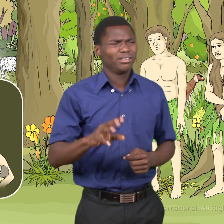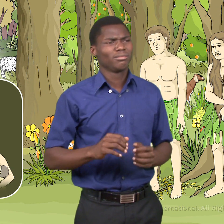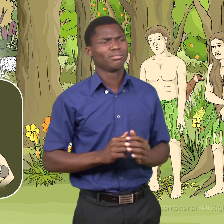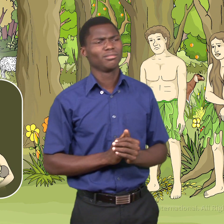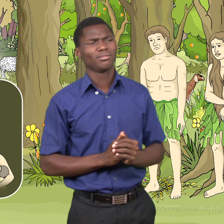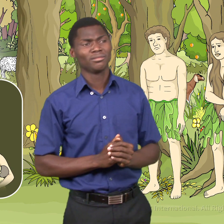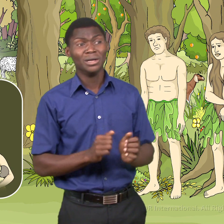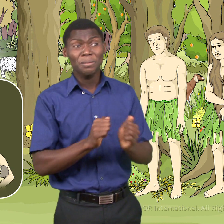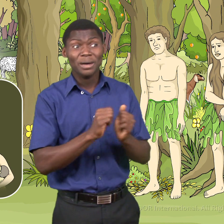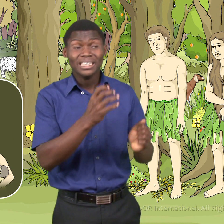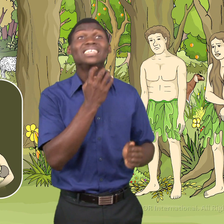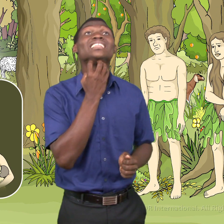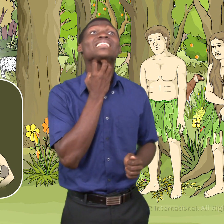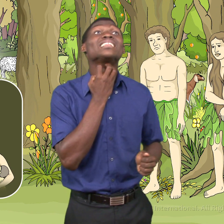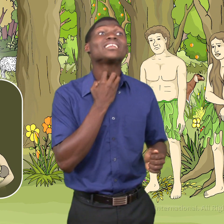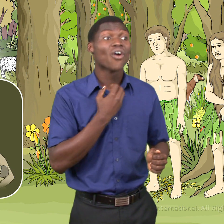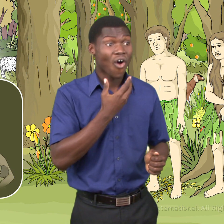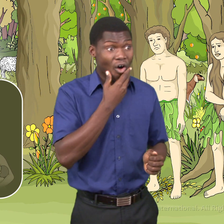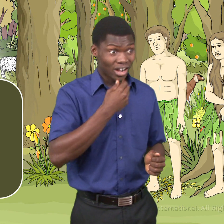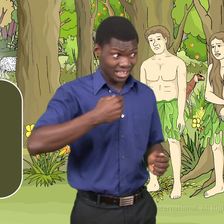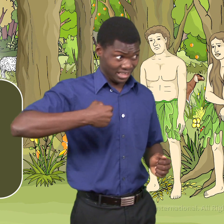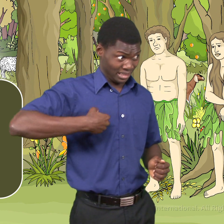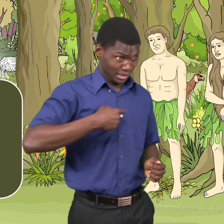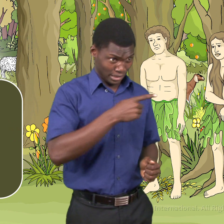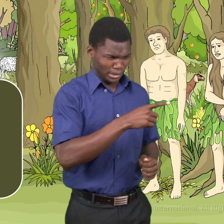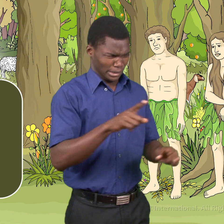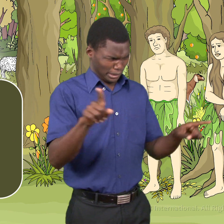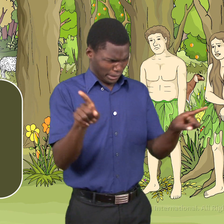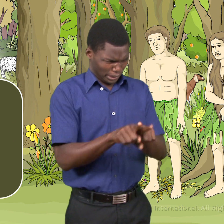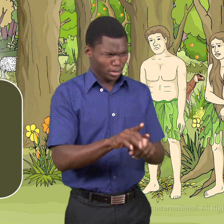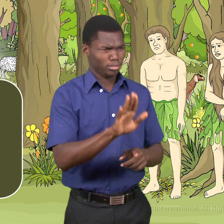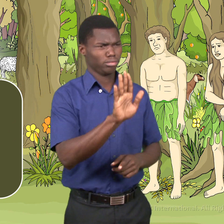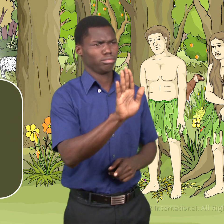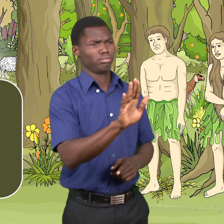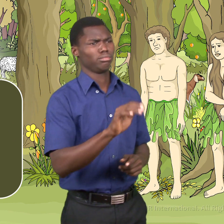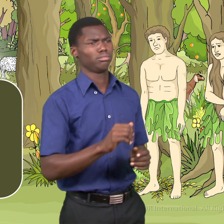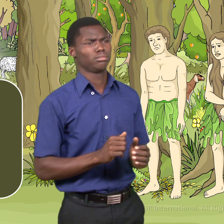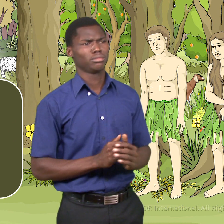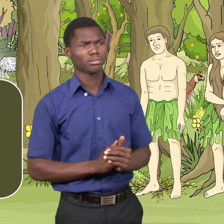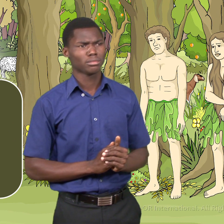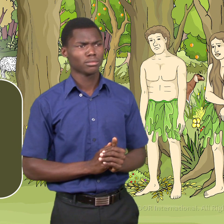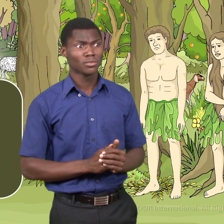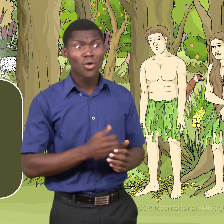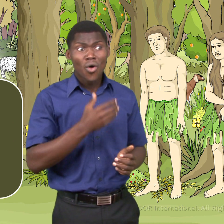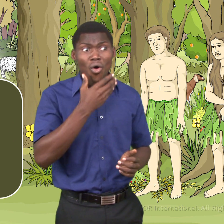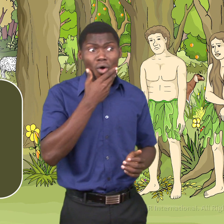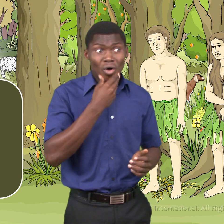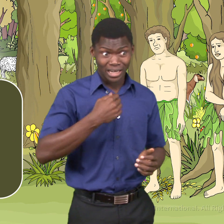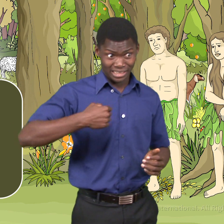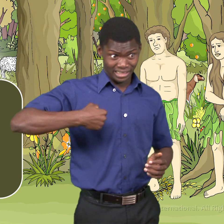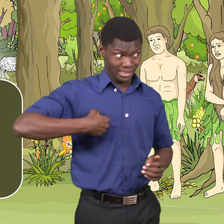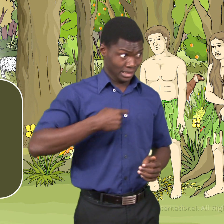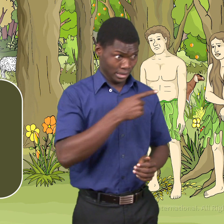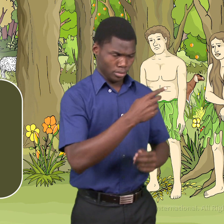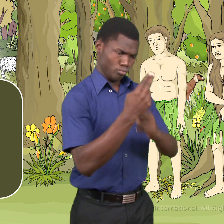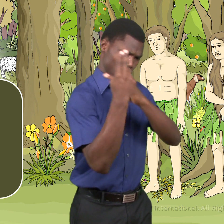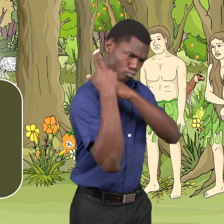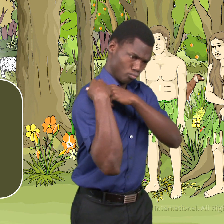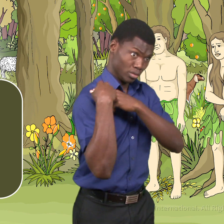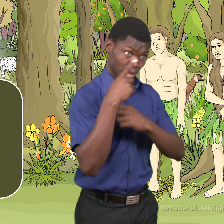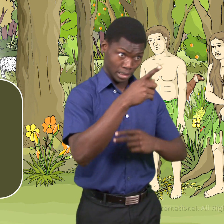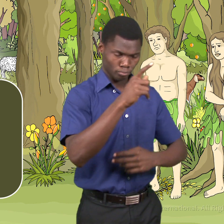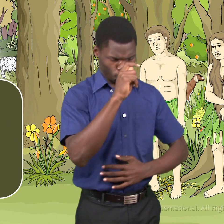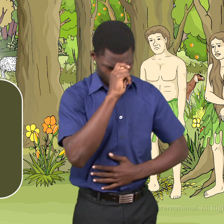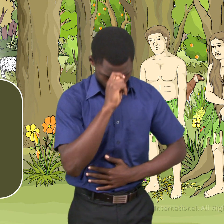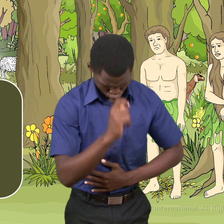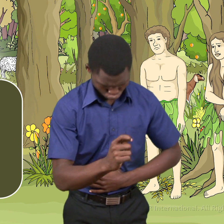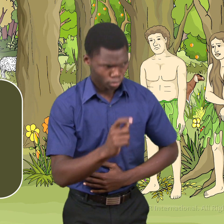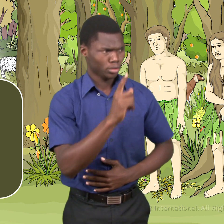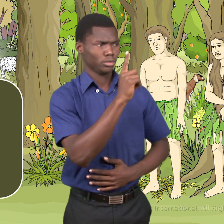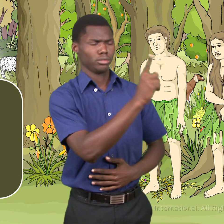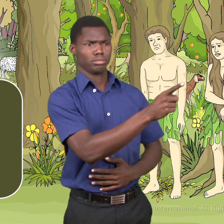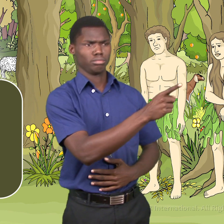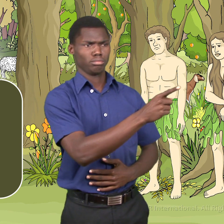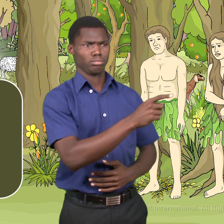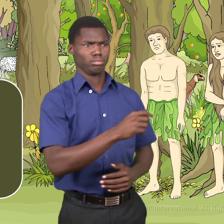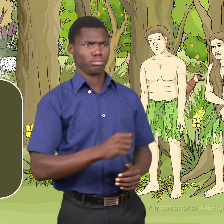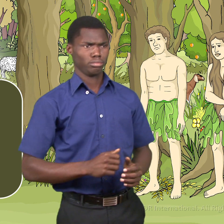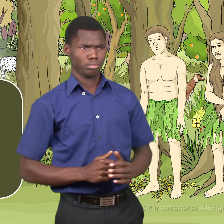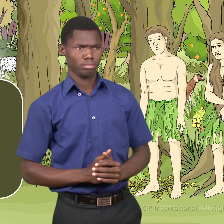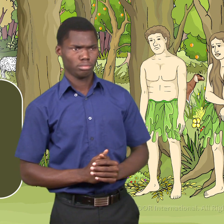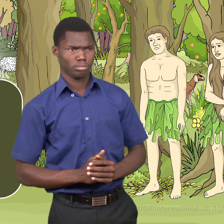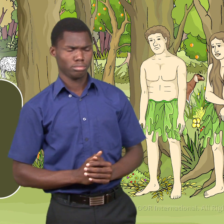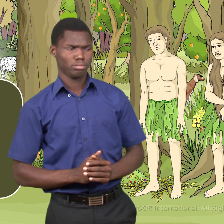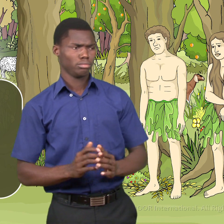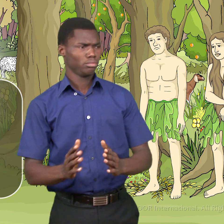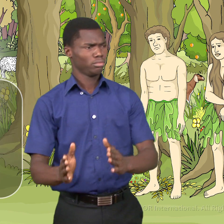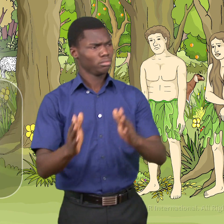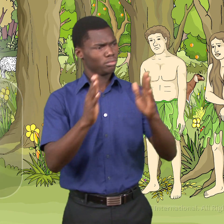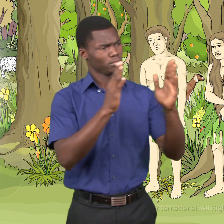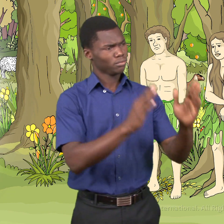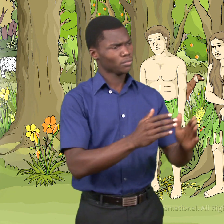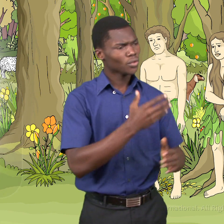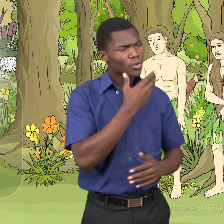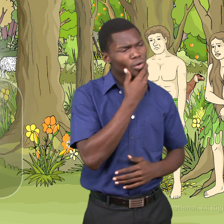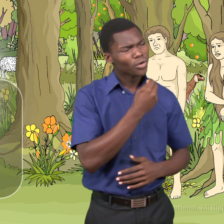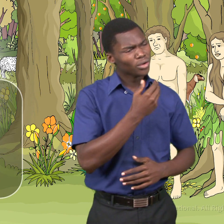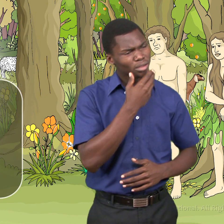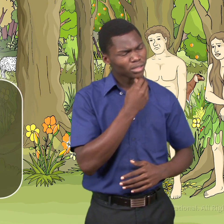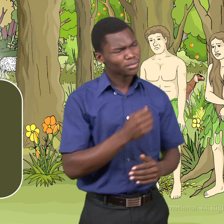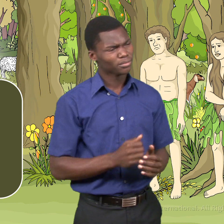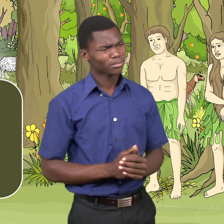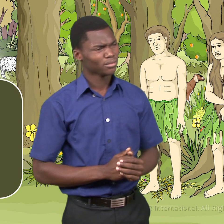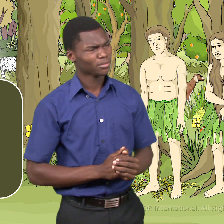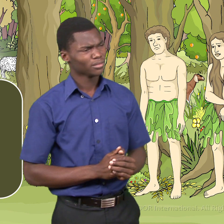Your desire will be for your husband, and he will rule over you.”